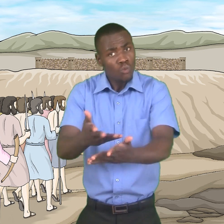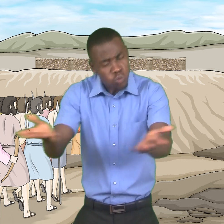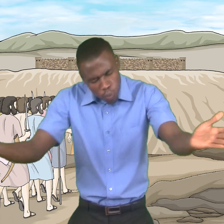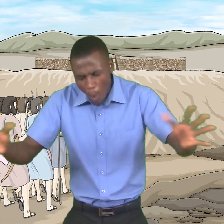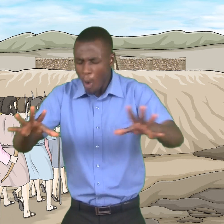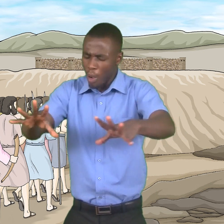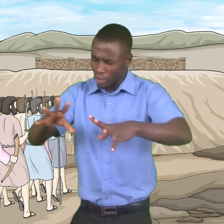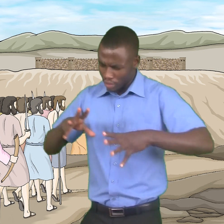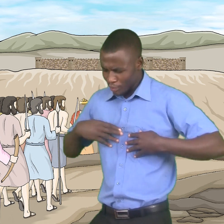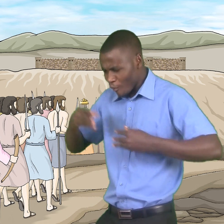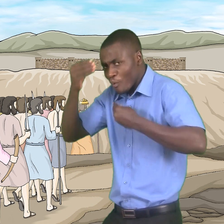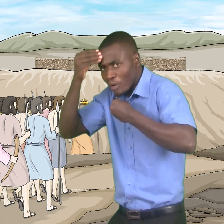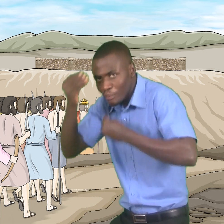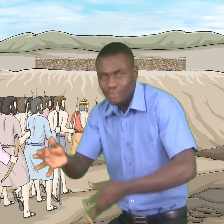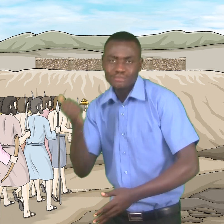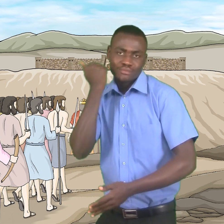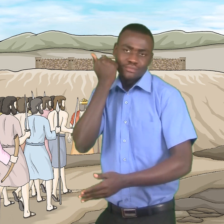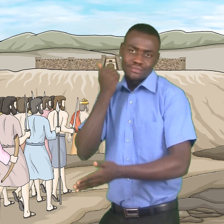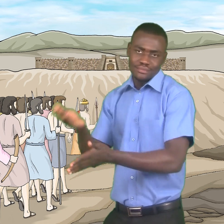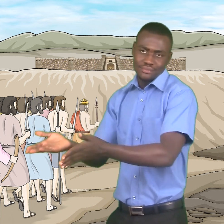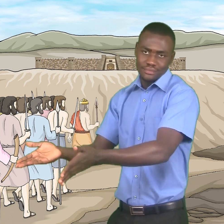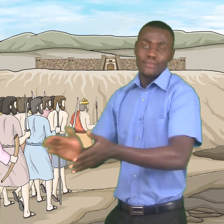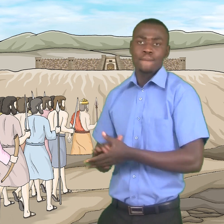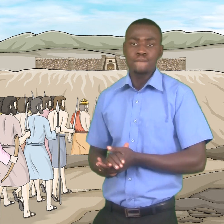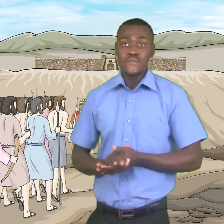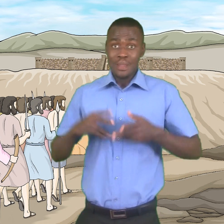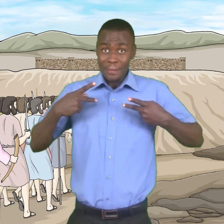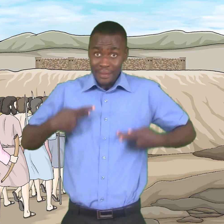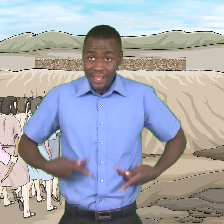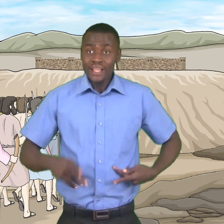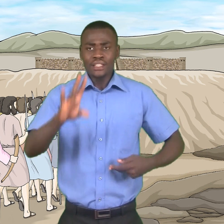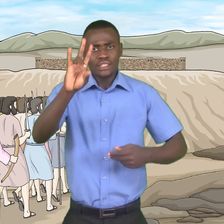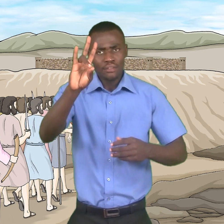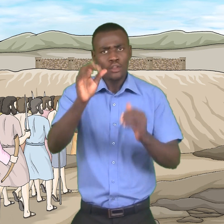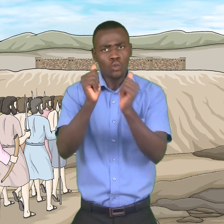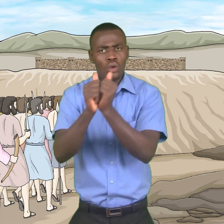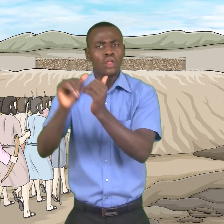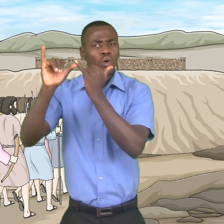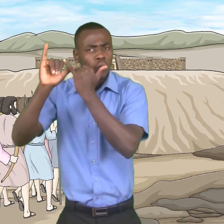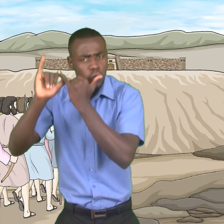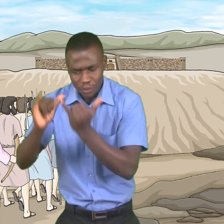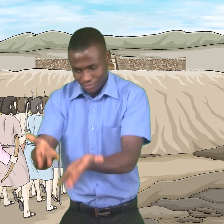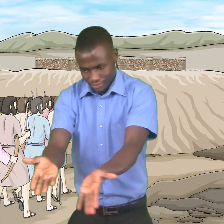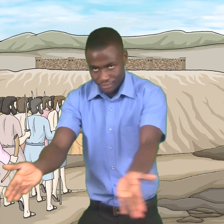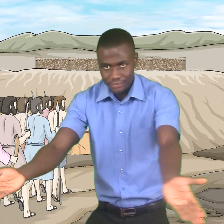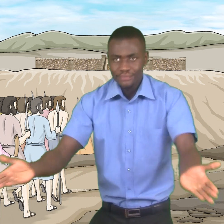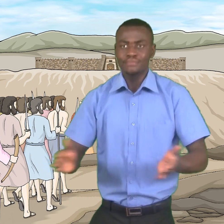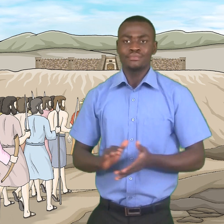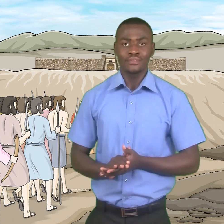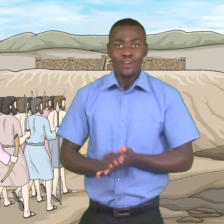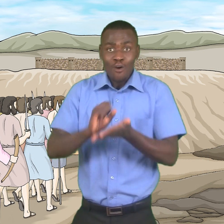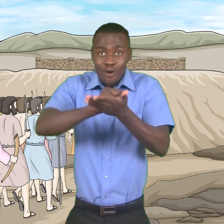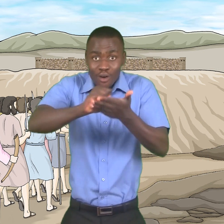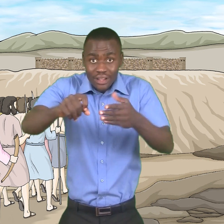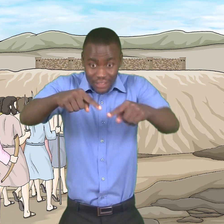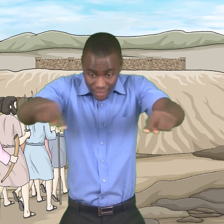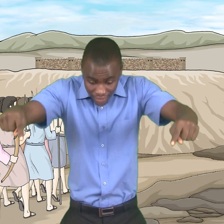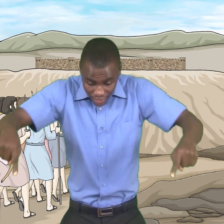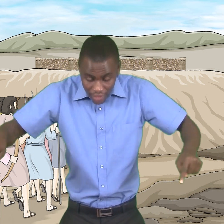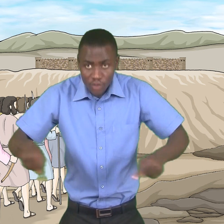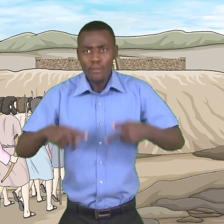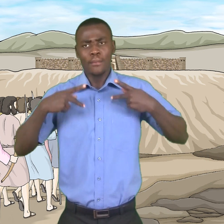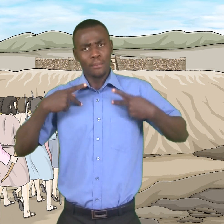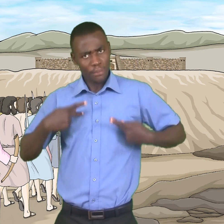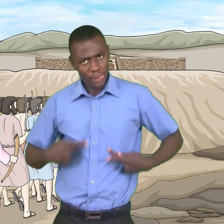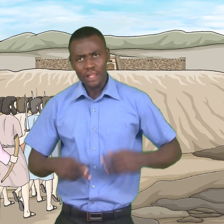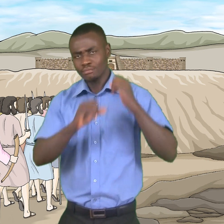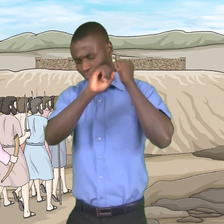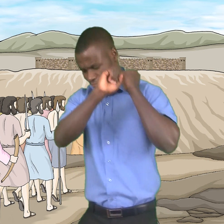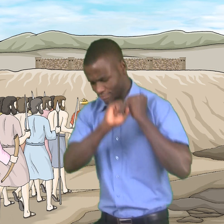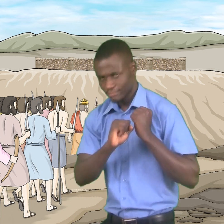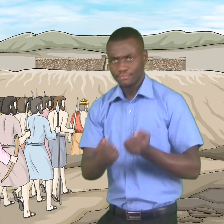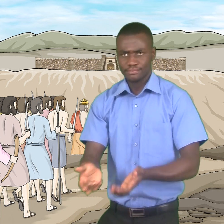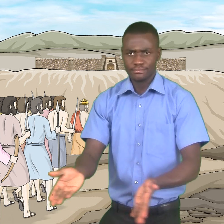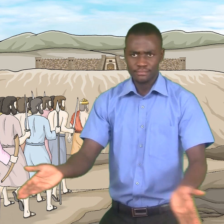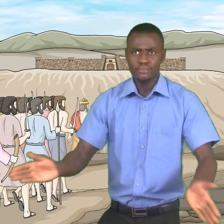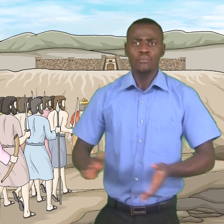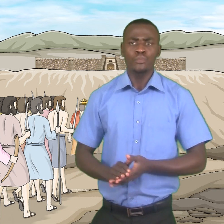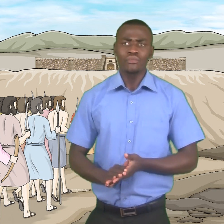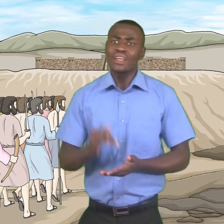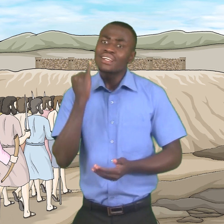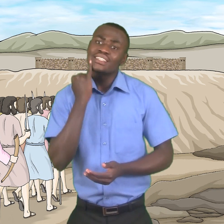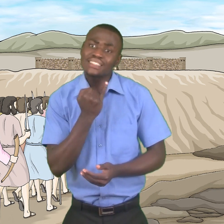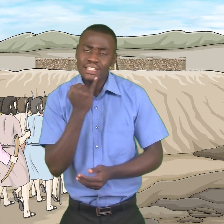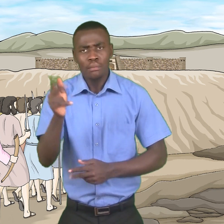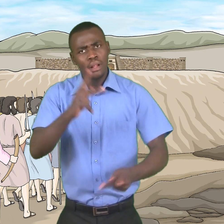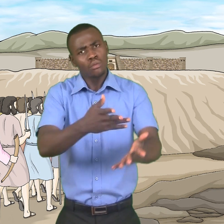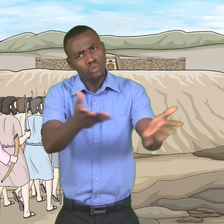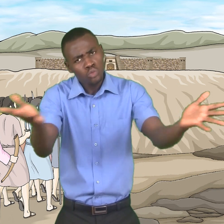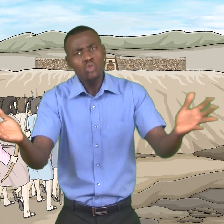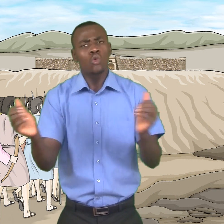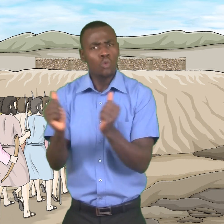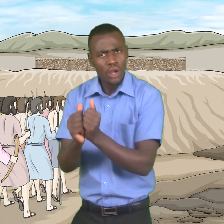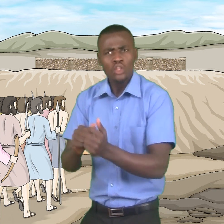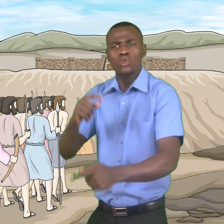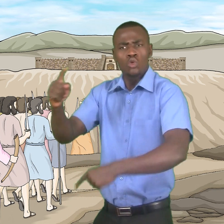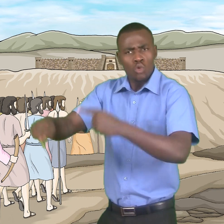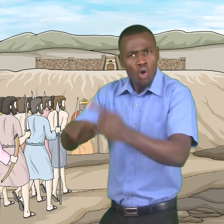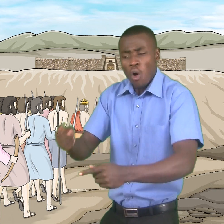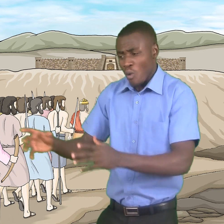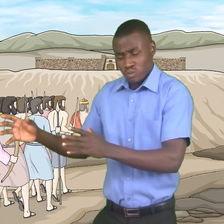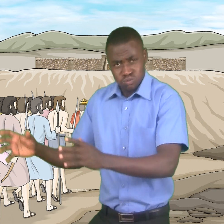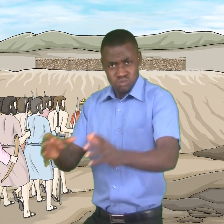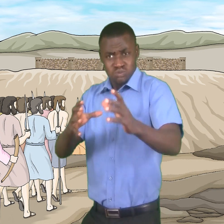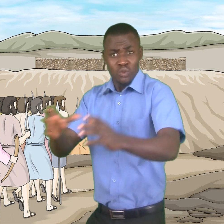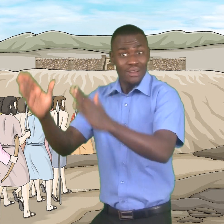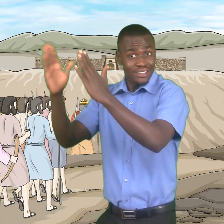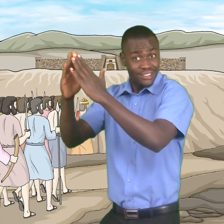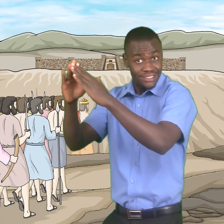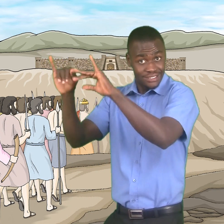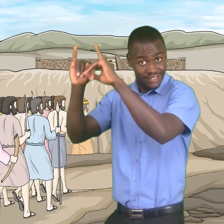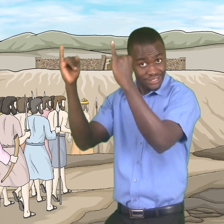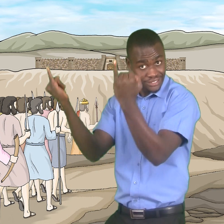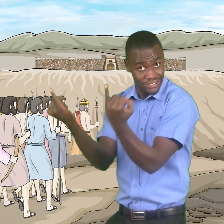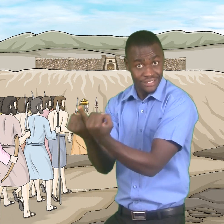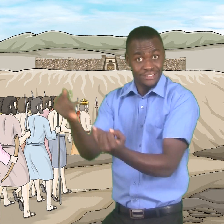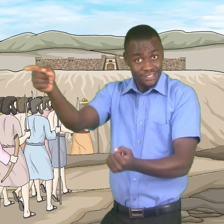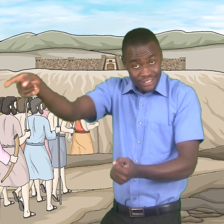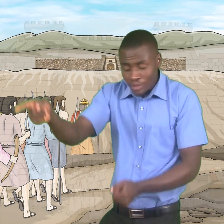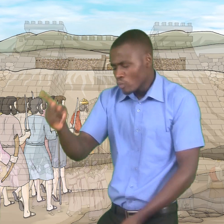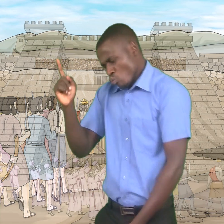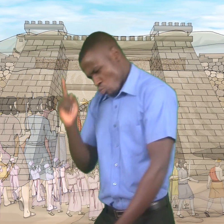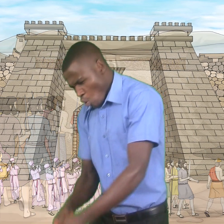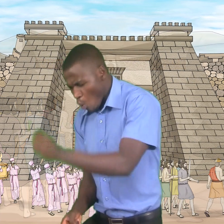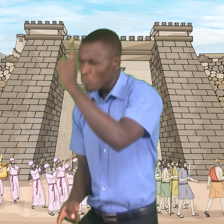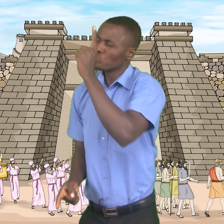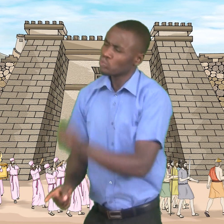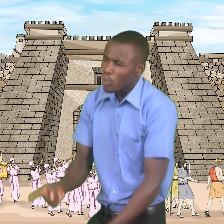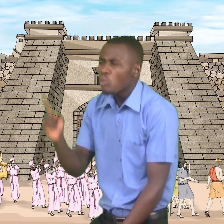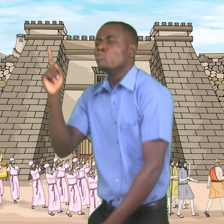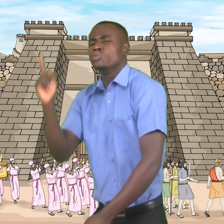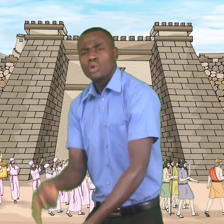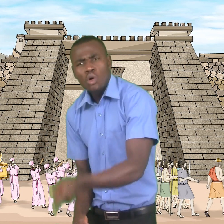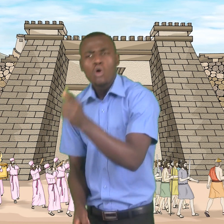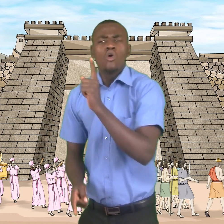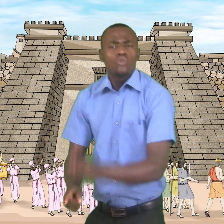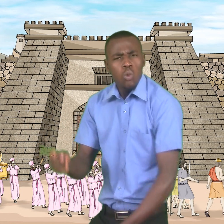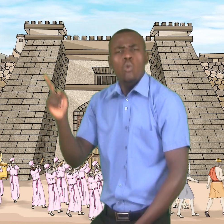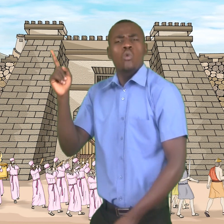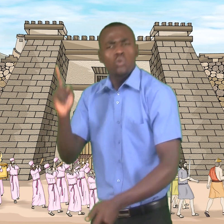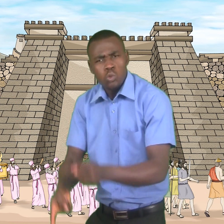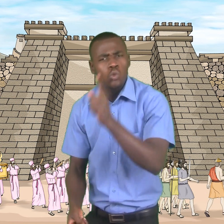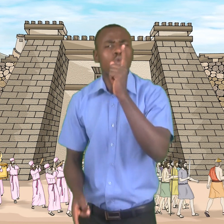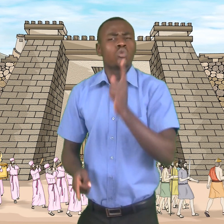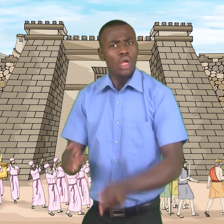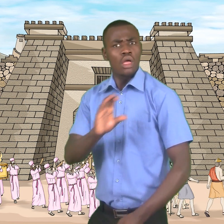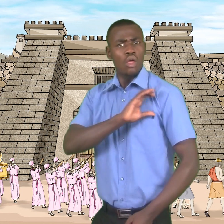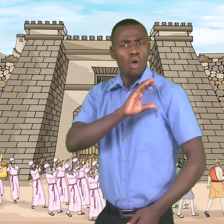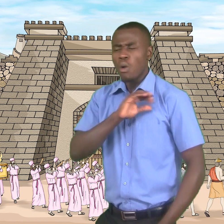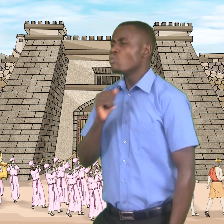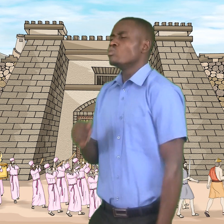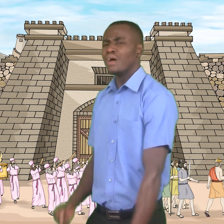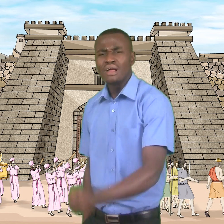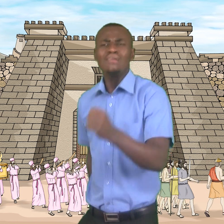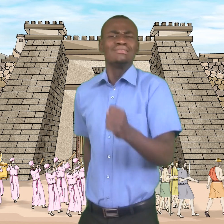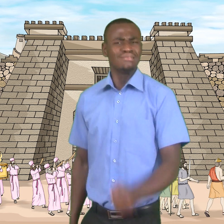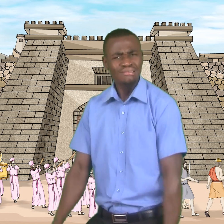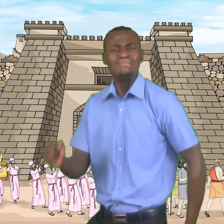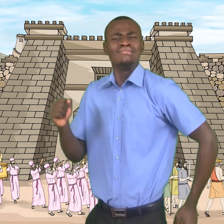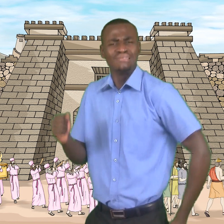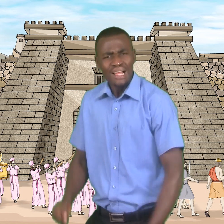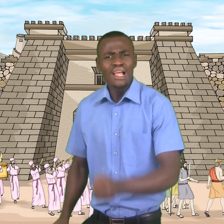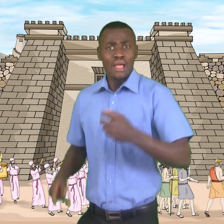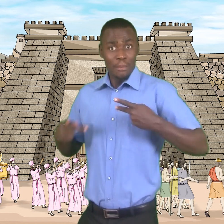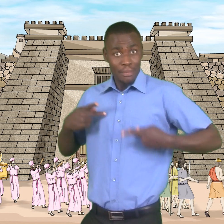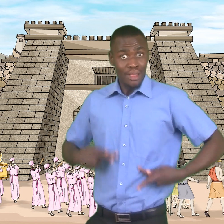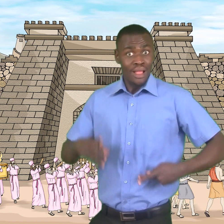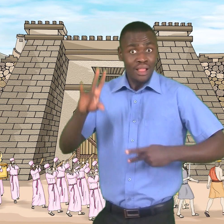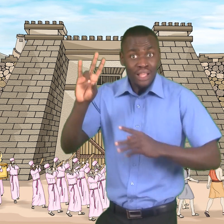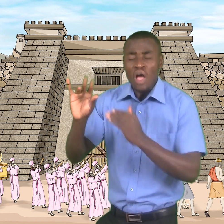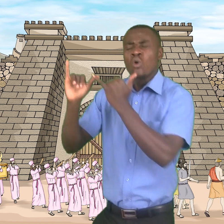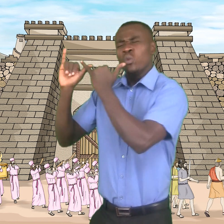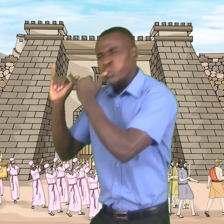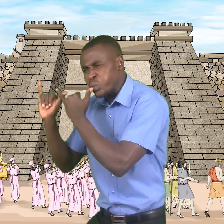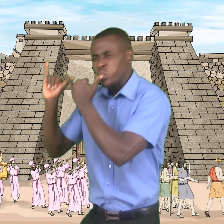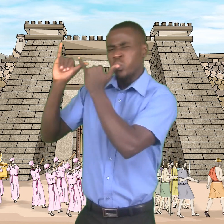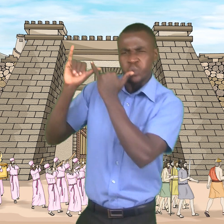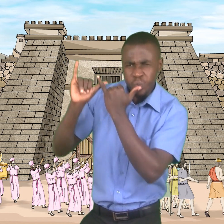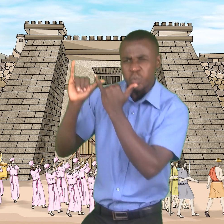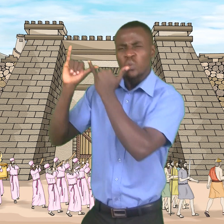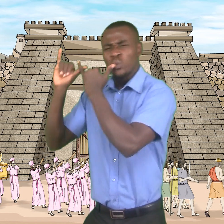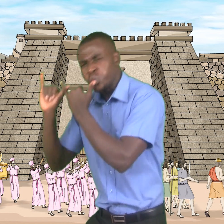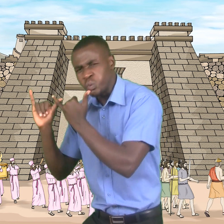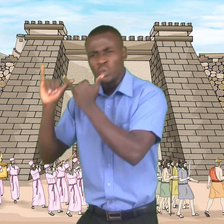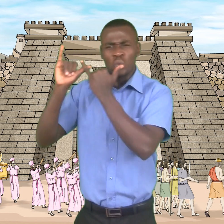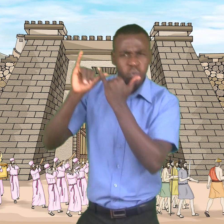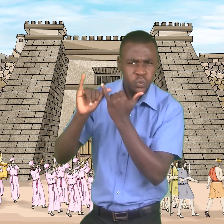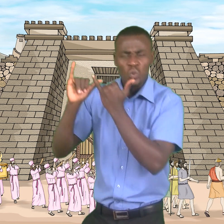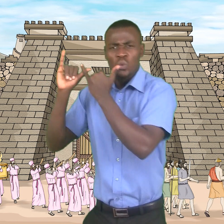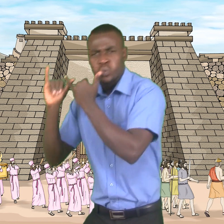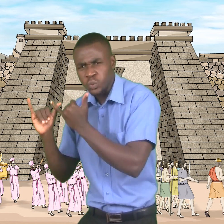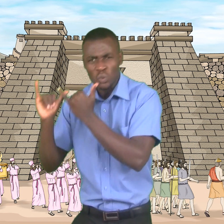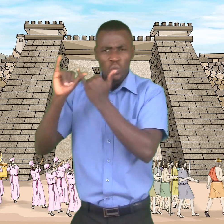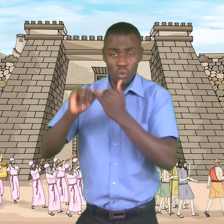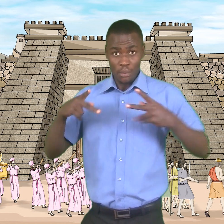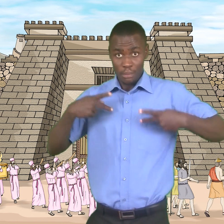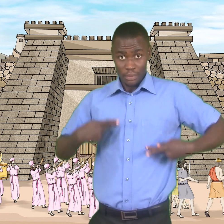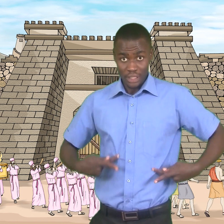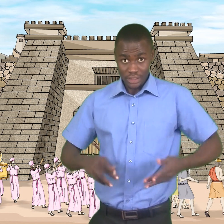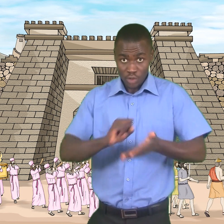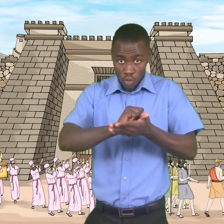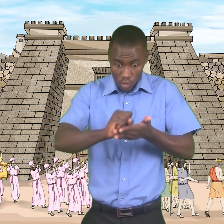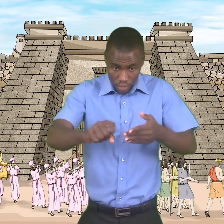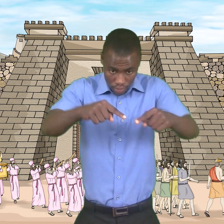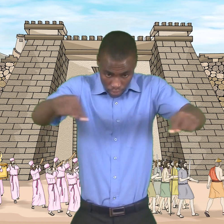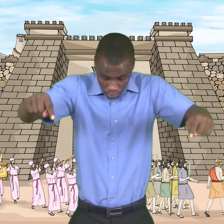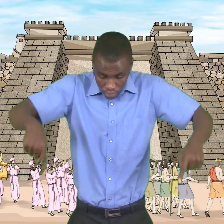While the horns continued to sound, the armed troops marched ahead of the priests who blew the horns, and the rear guard followed the ark. But Joshua had commanded the people: “Do not give a battle cry or let your voice be heard;